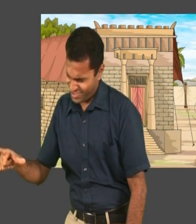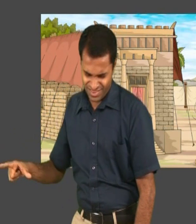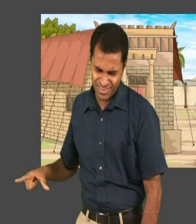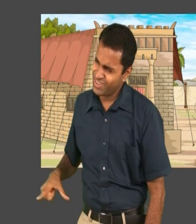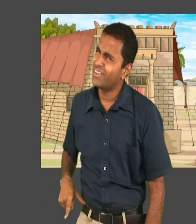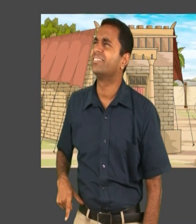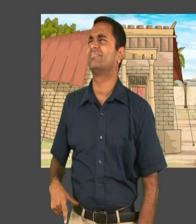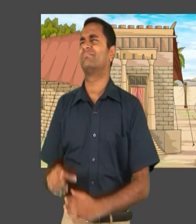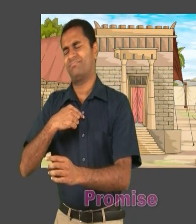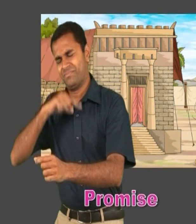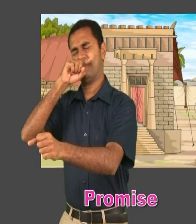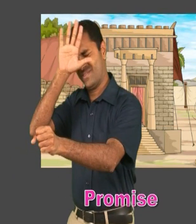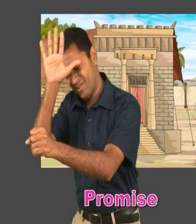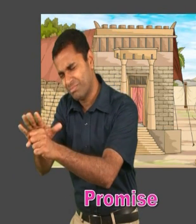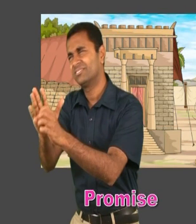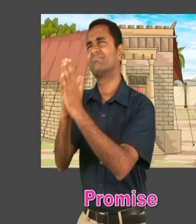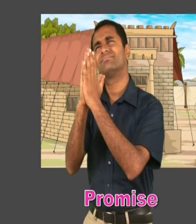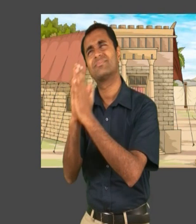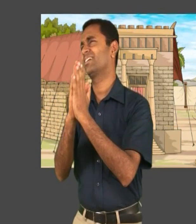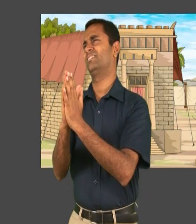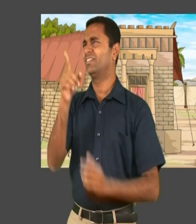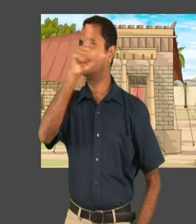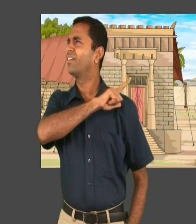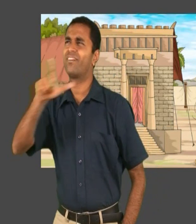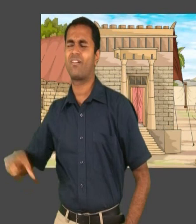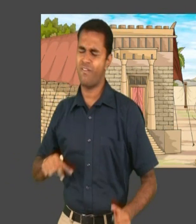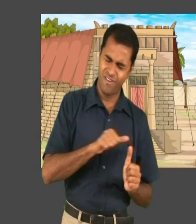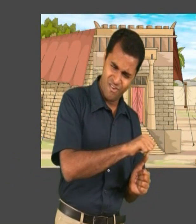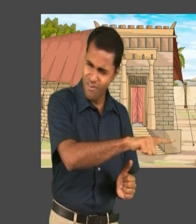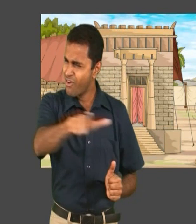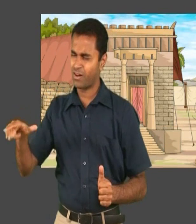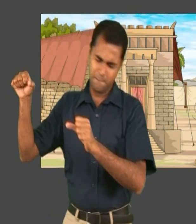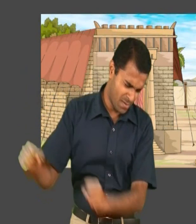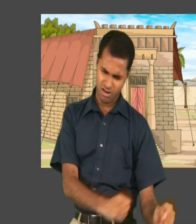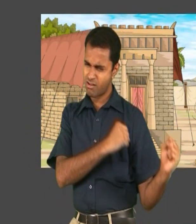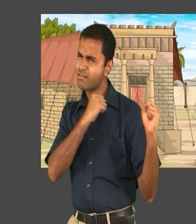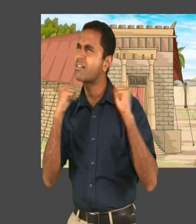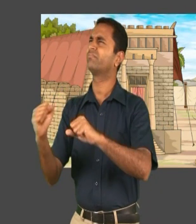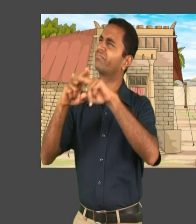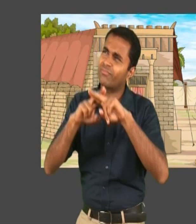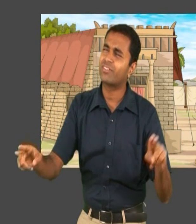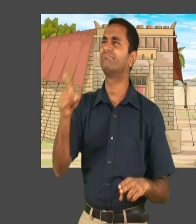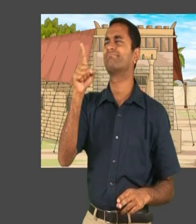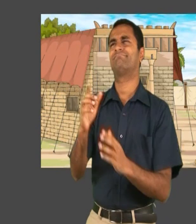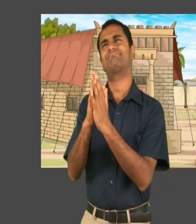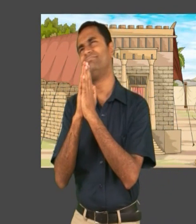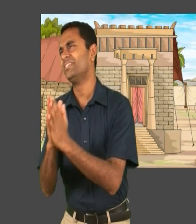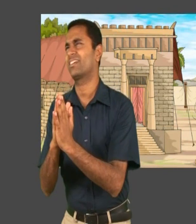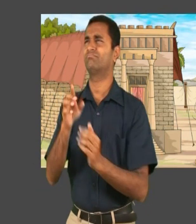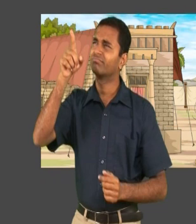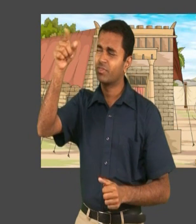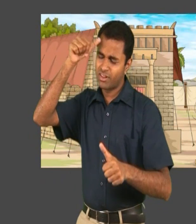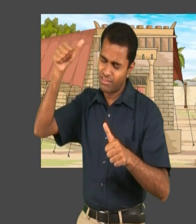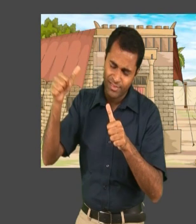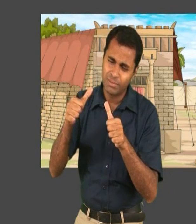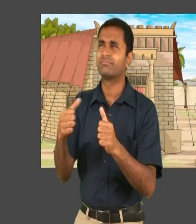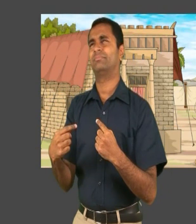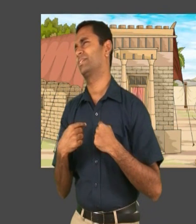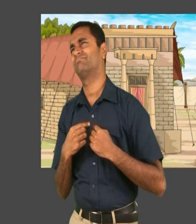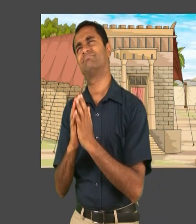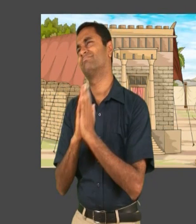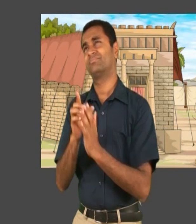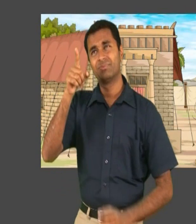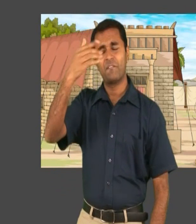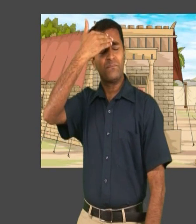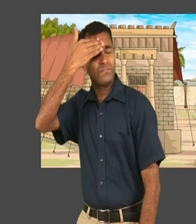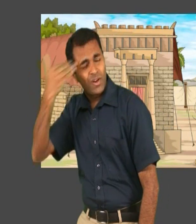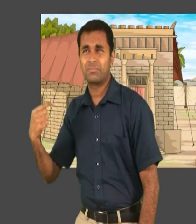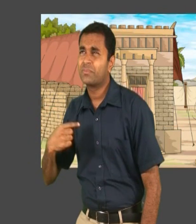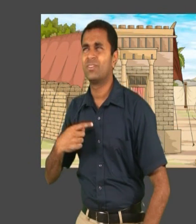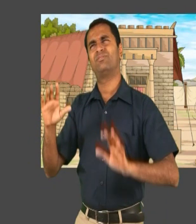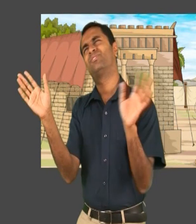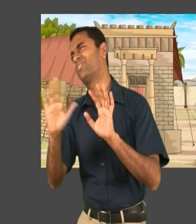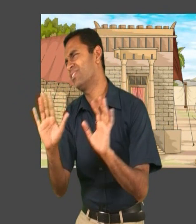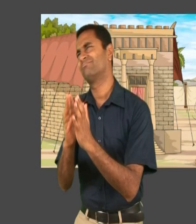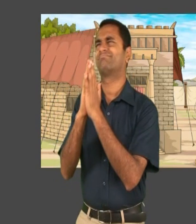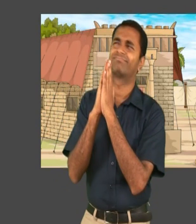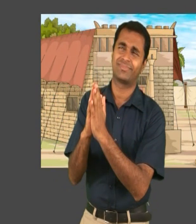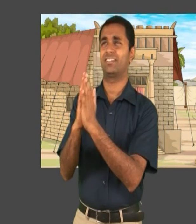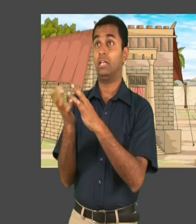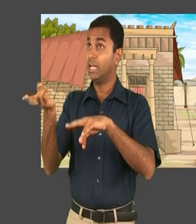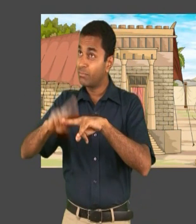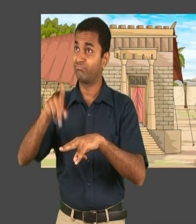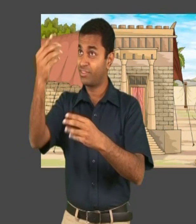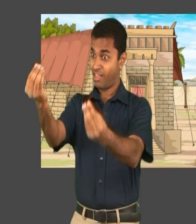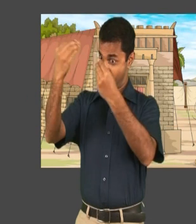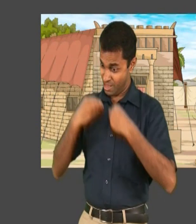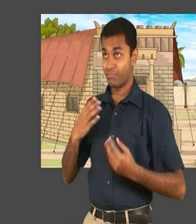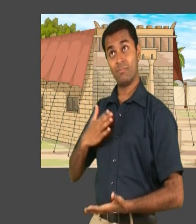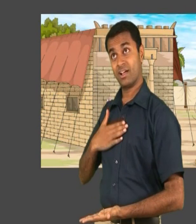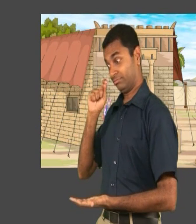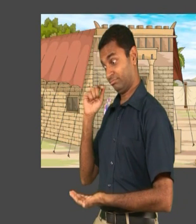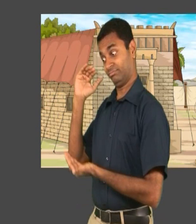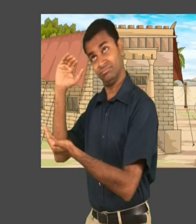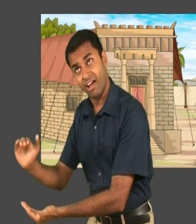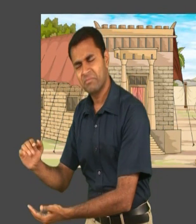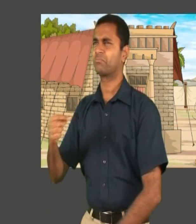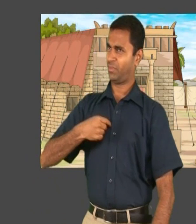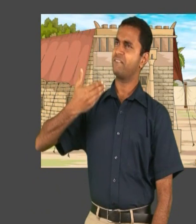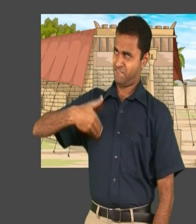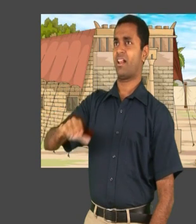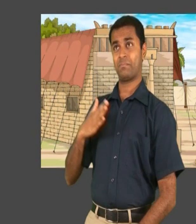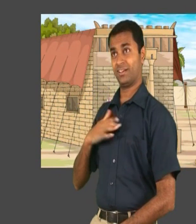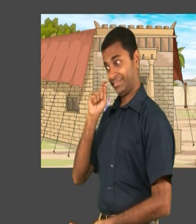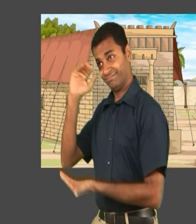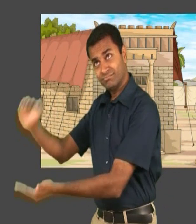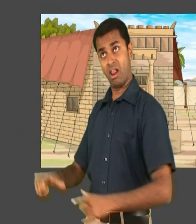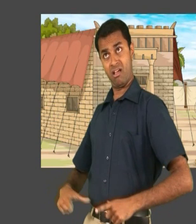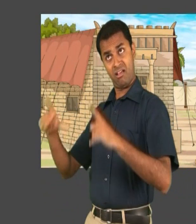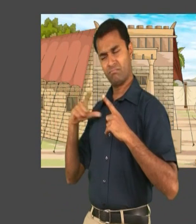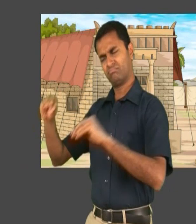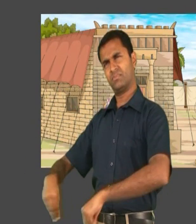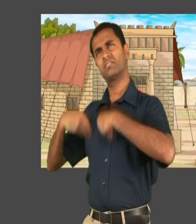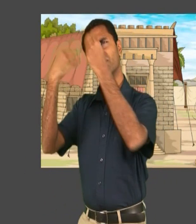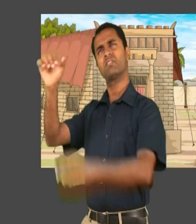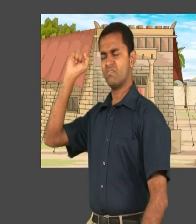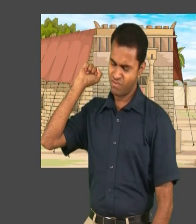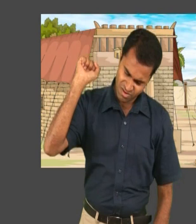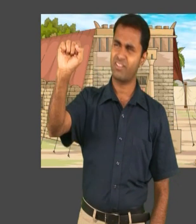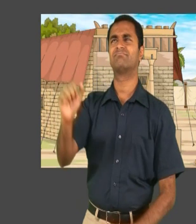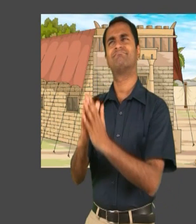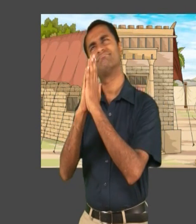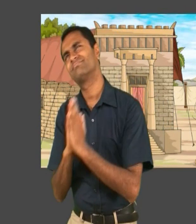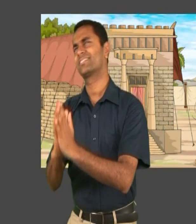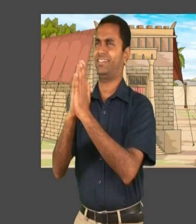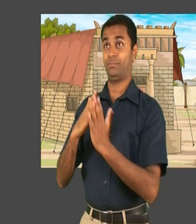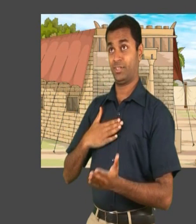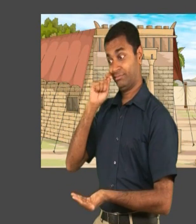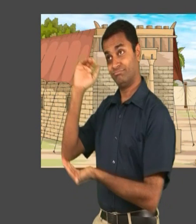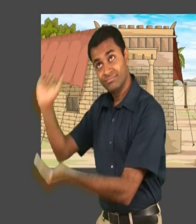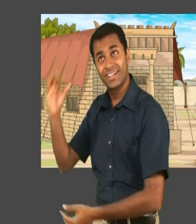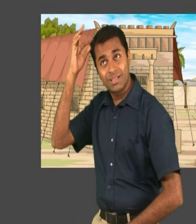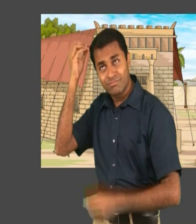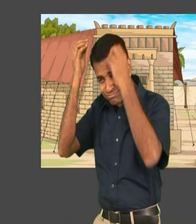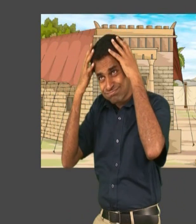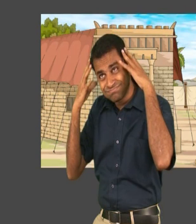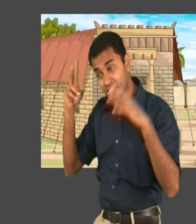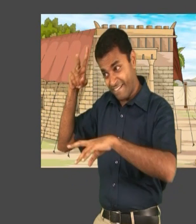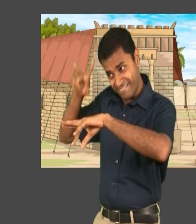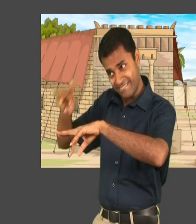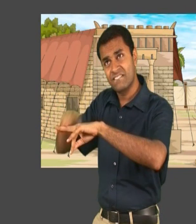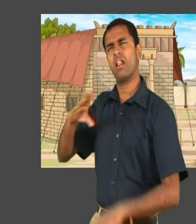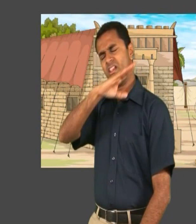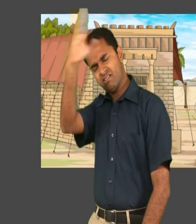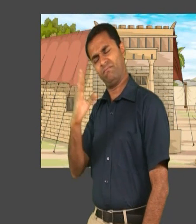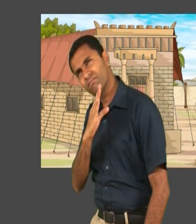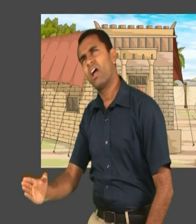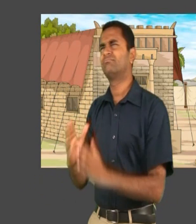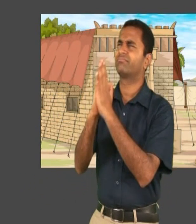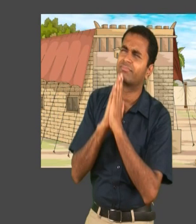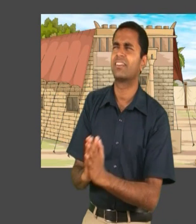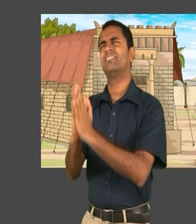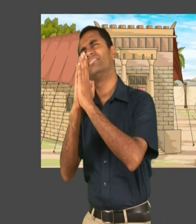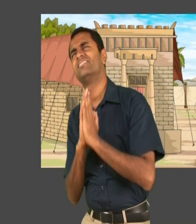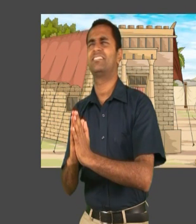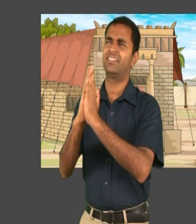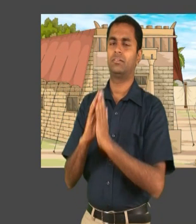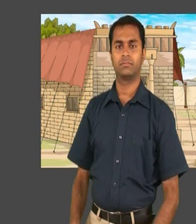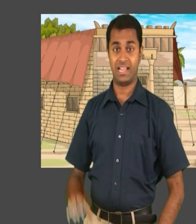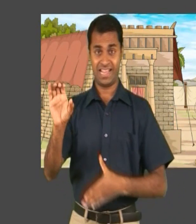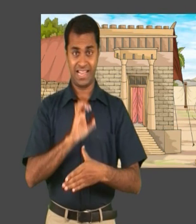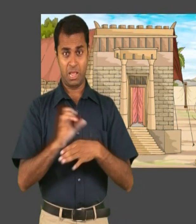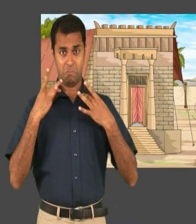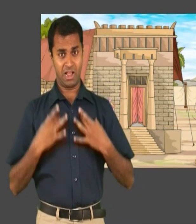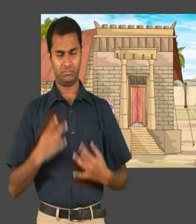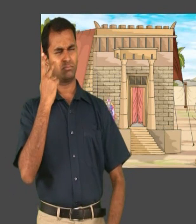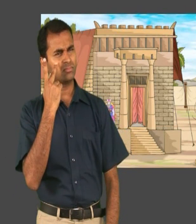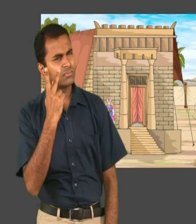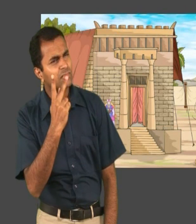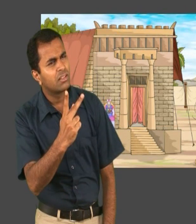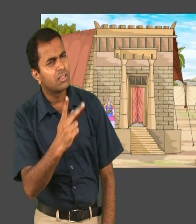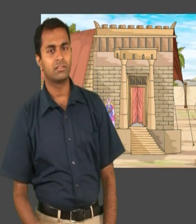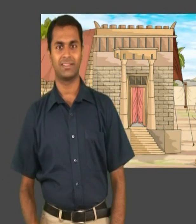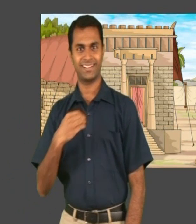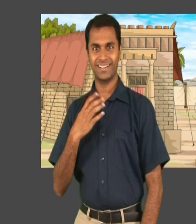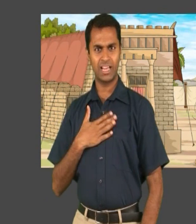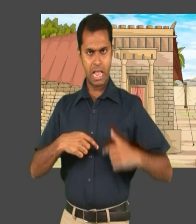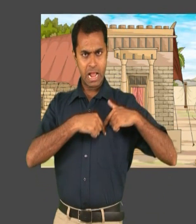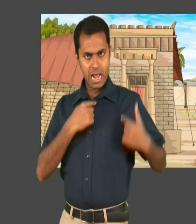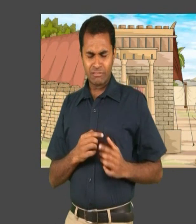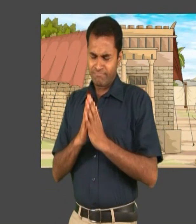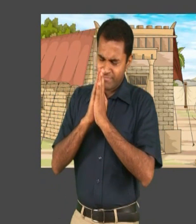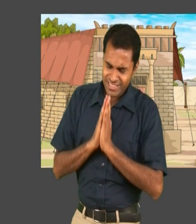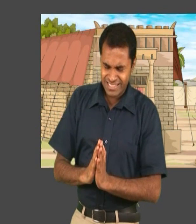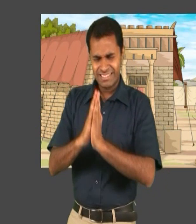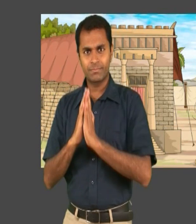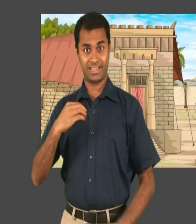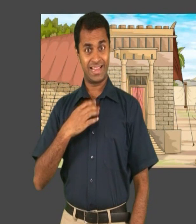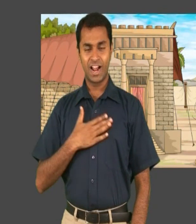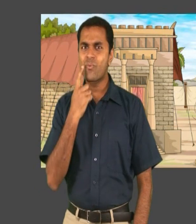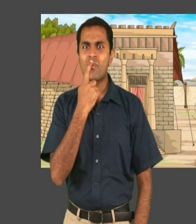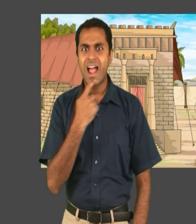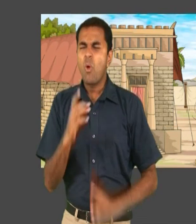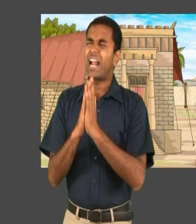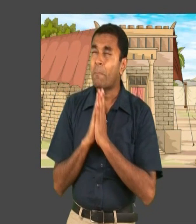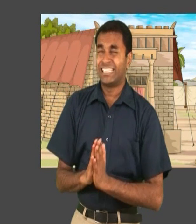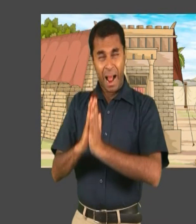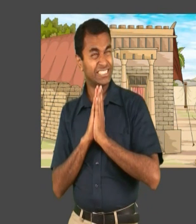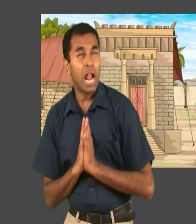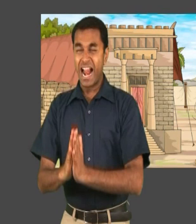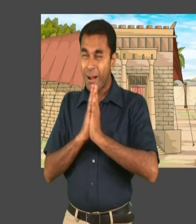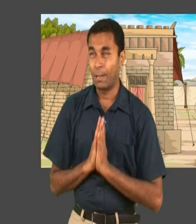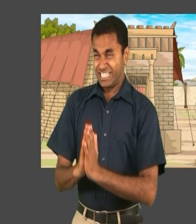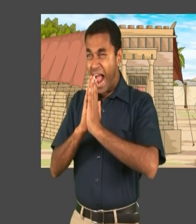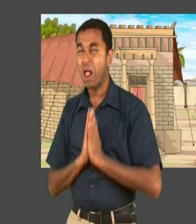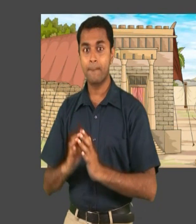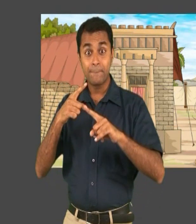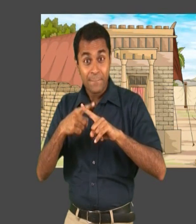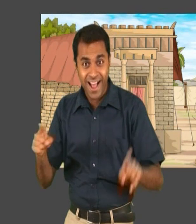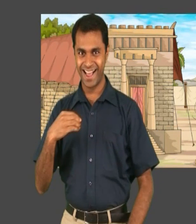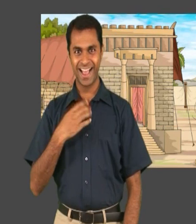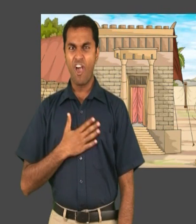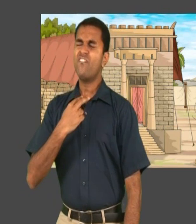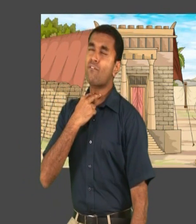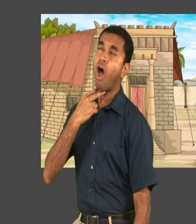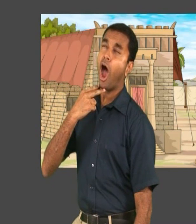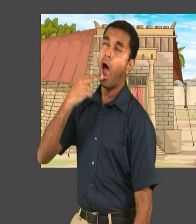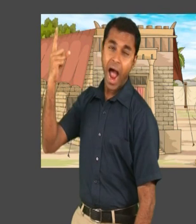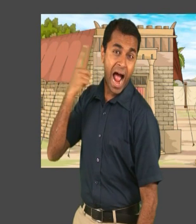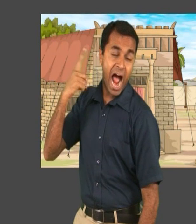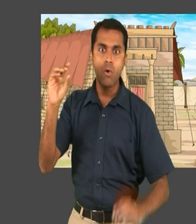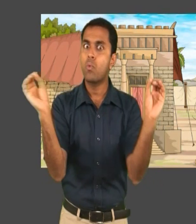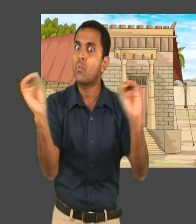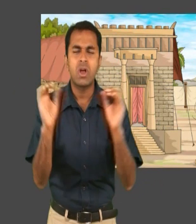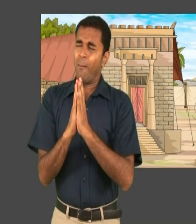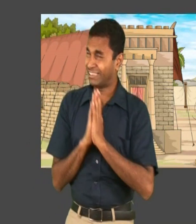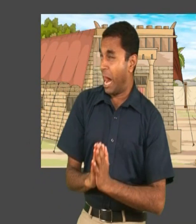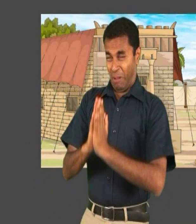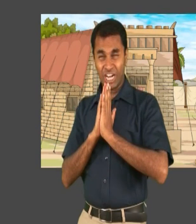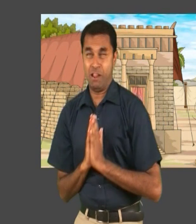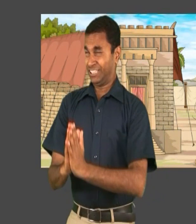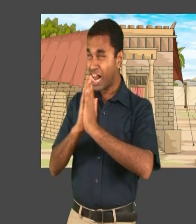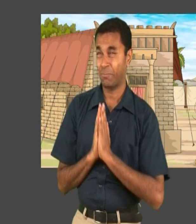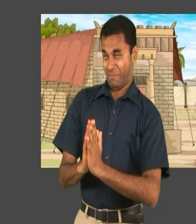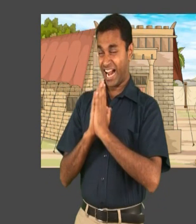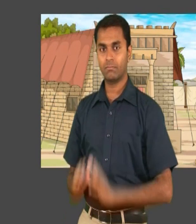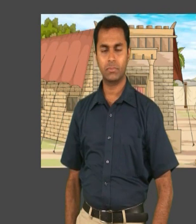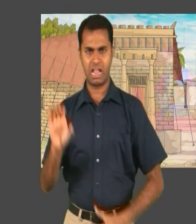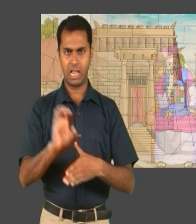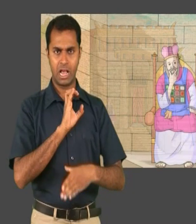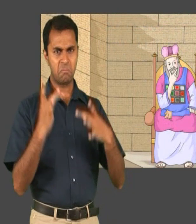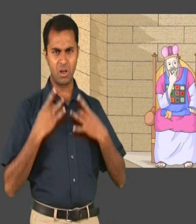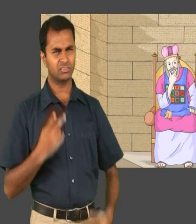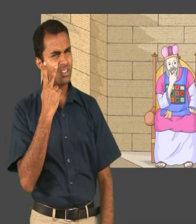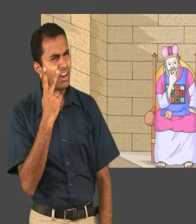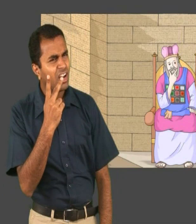And she made a vow, pleading, “O LORD of Hosts, if only You will look upon the affliction of Your maidservant and remember me, not forgetting Your maidservant but giving her a son, then I will dedicate him to the LORD all the days of his life, and no razor shall ever come over his head.”